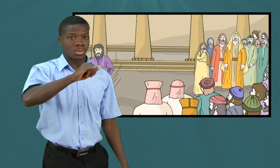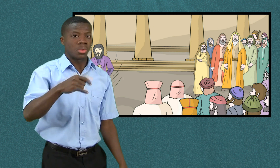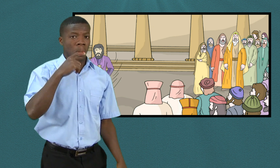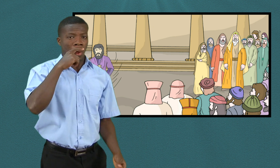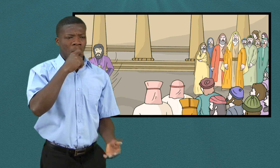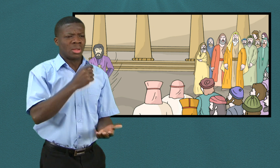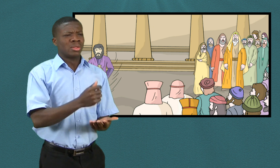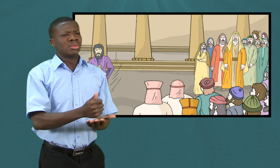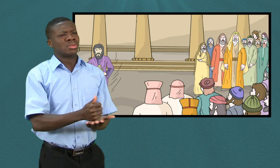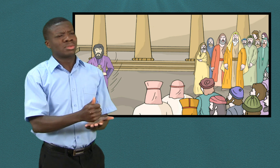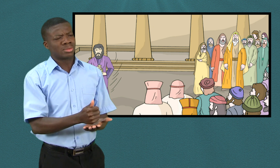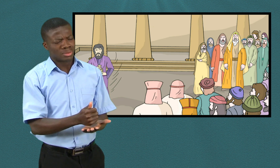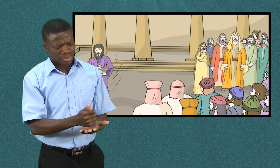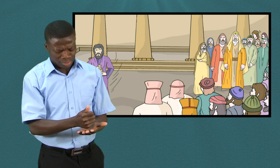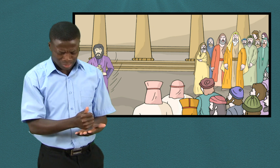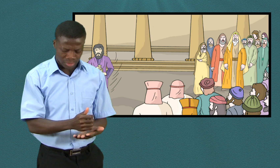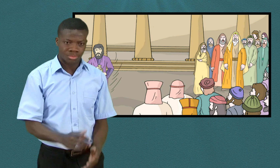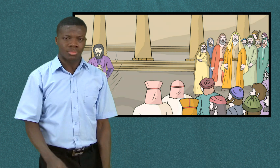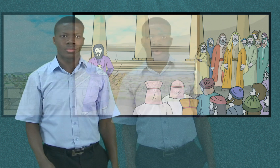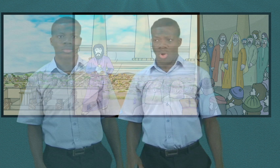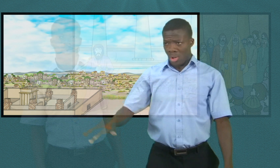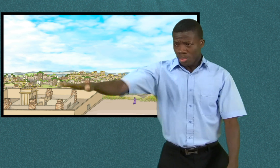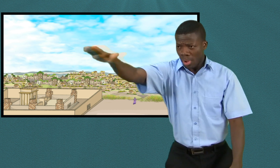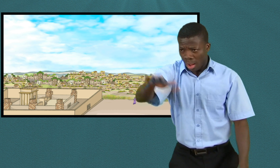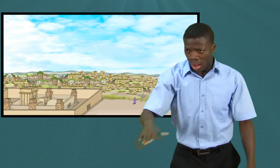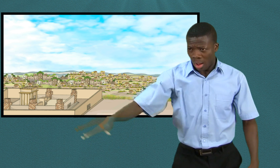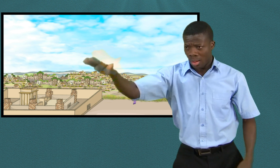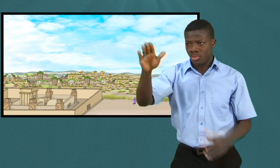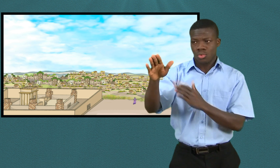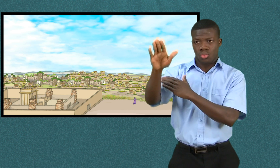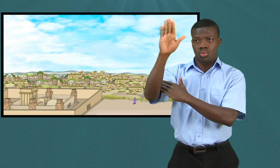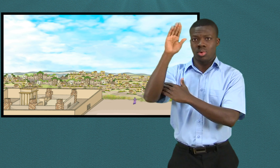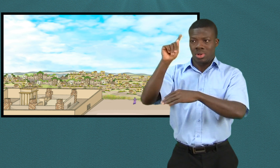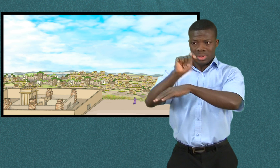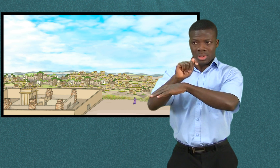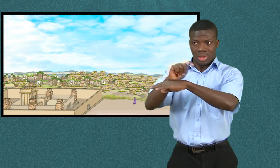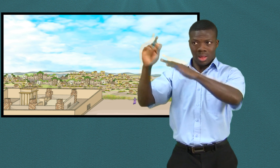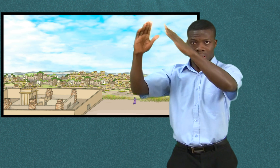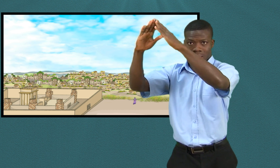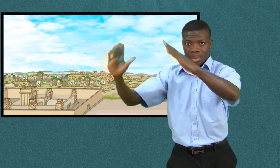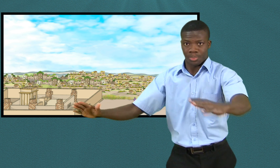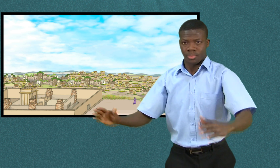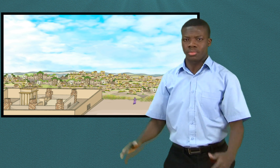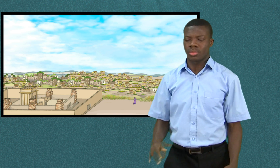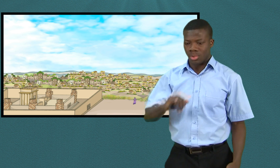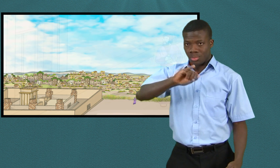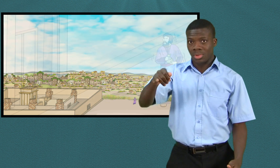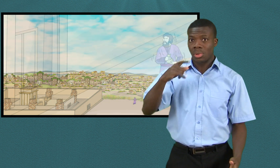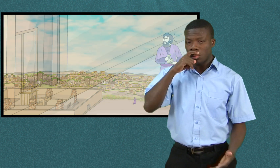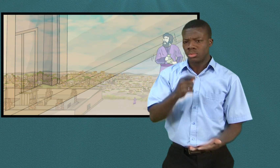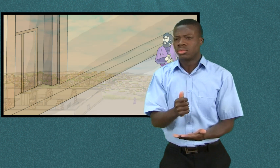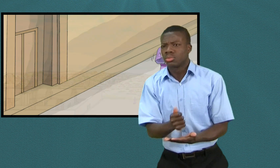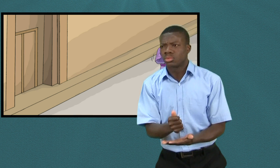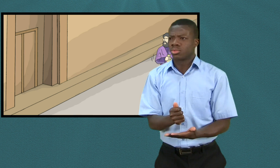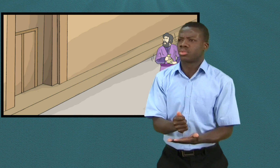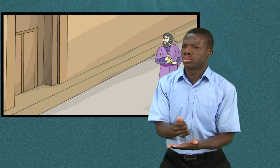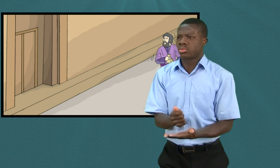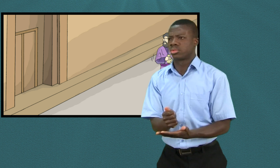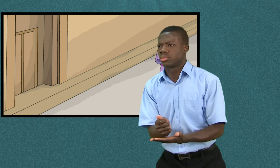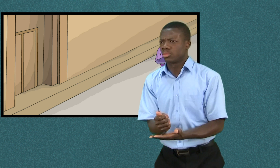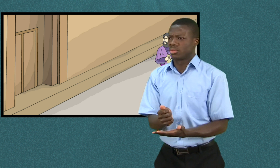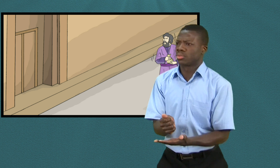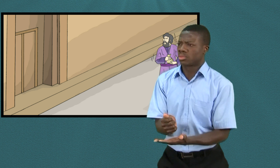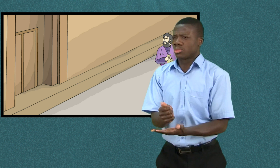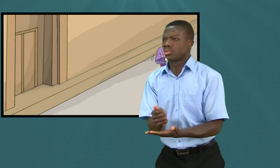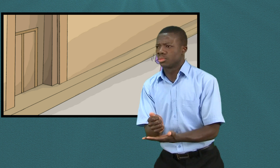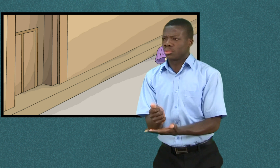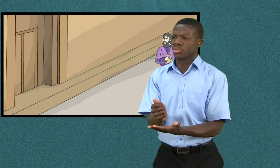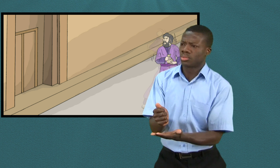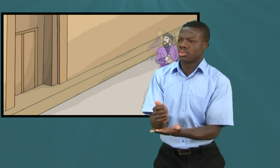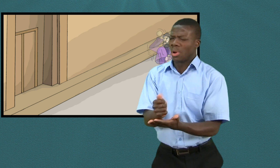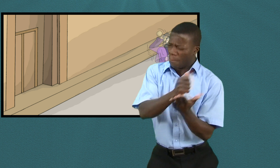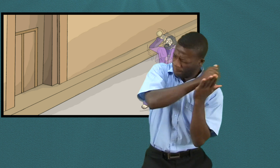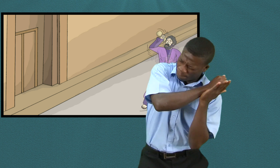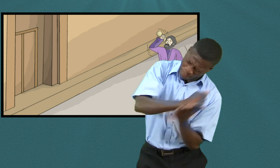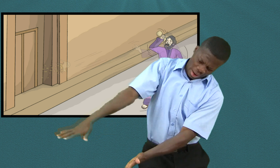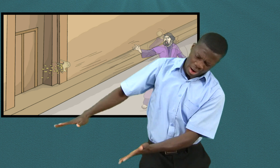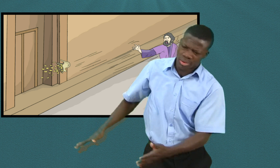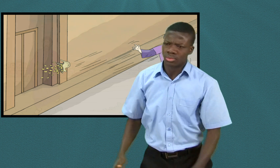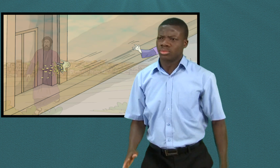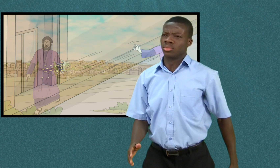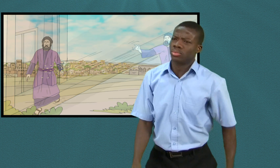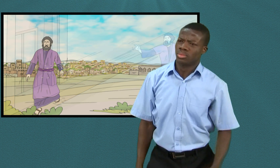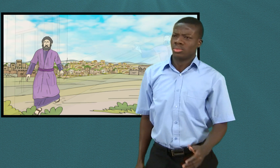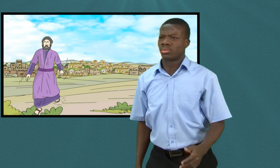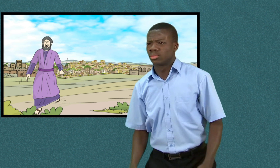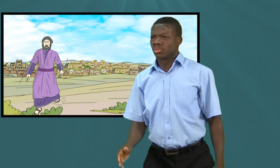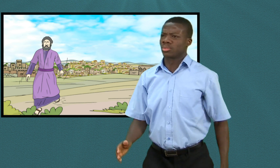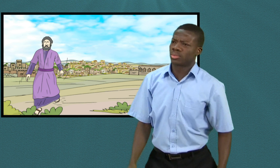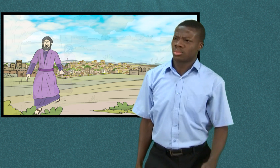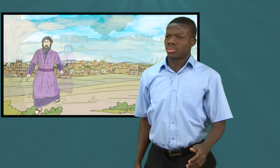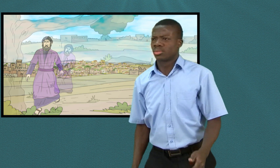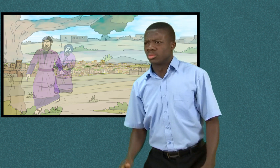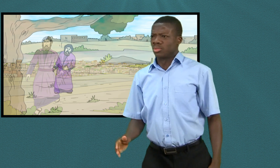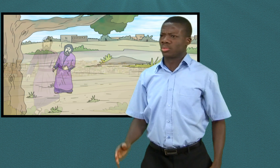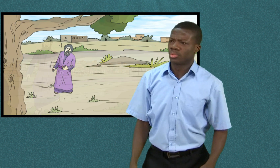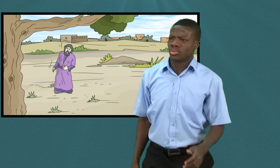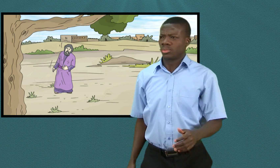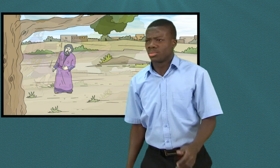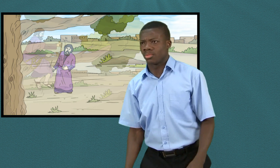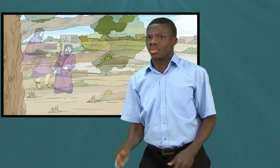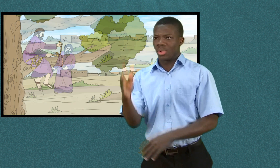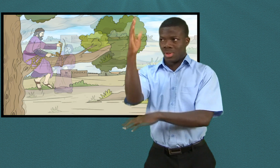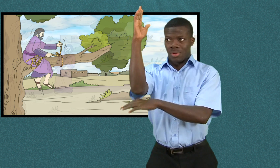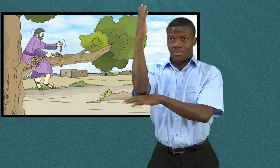So Judas threw the silver into the temple and left.